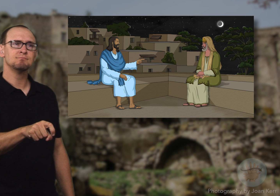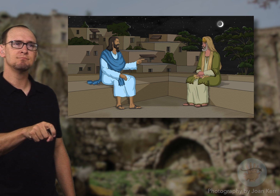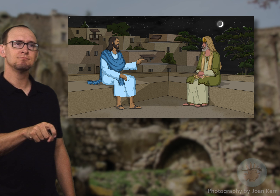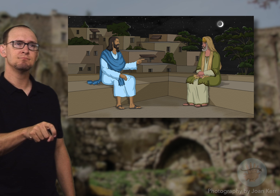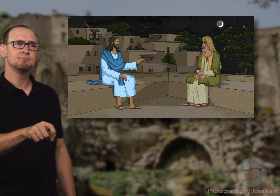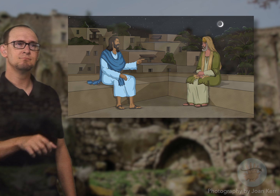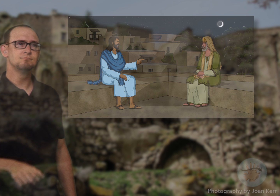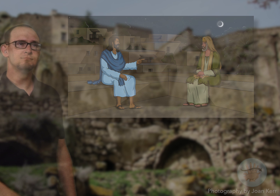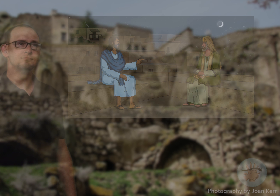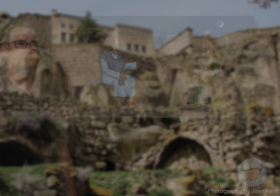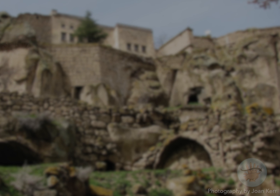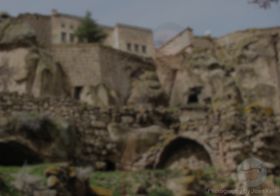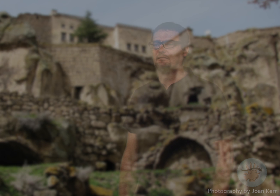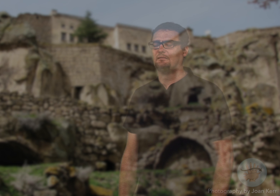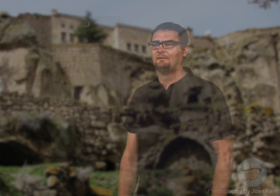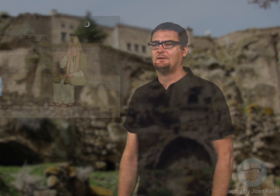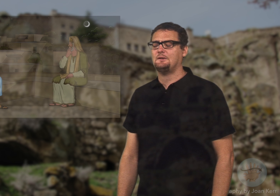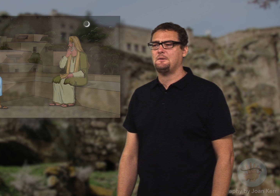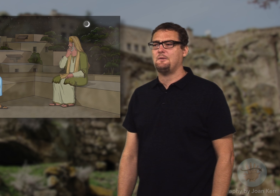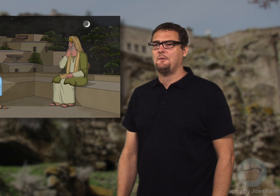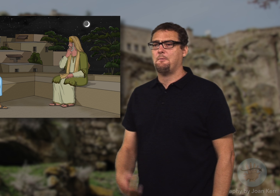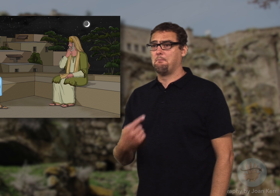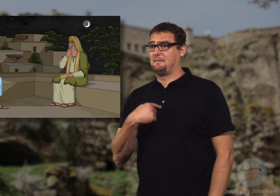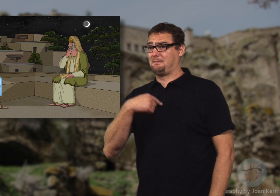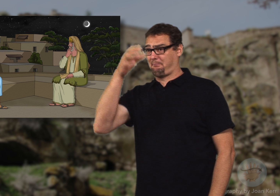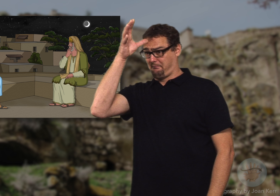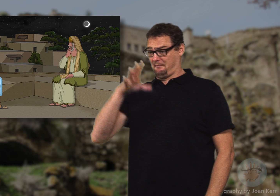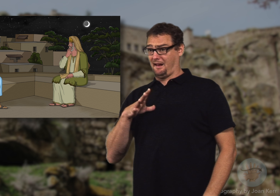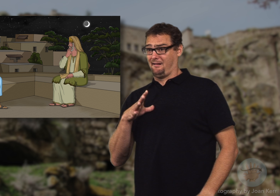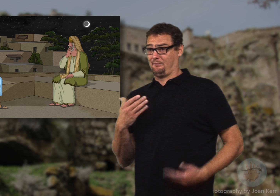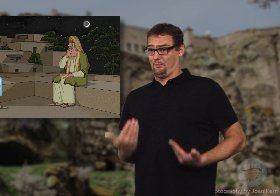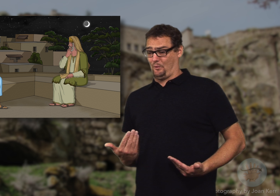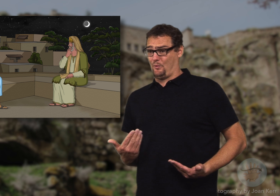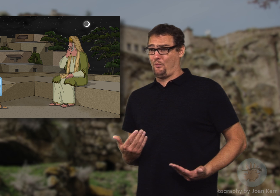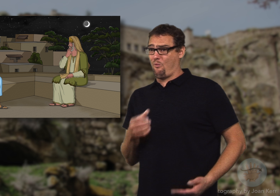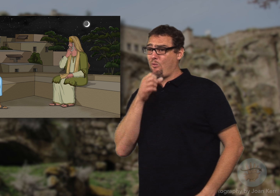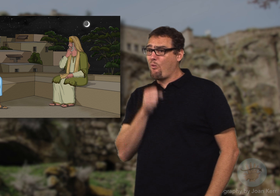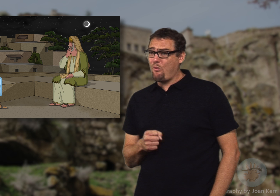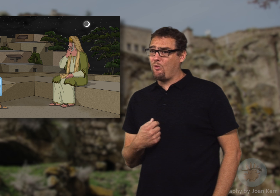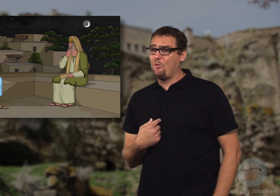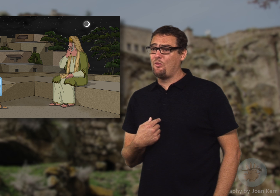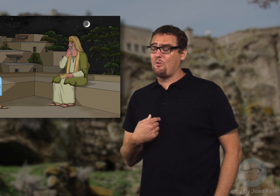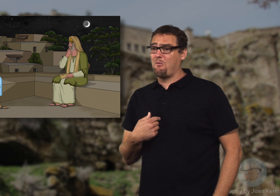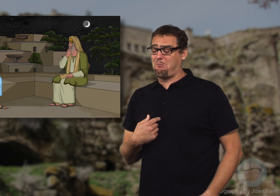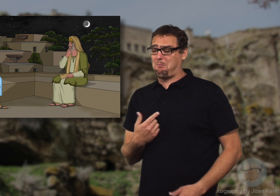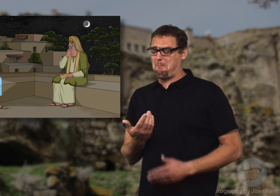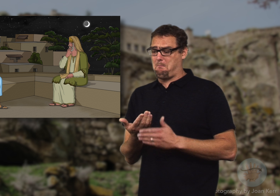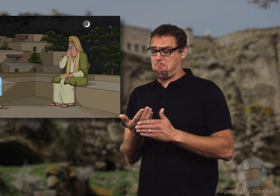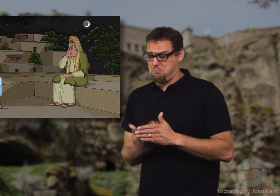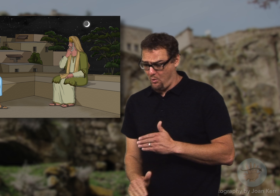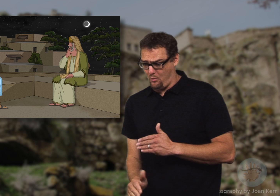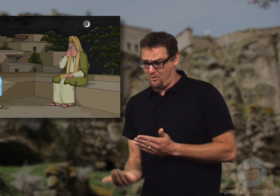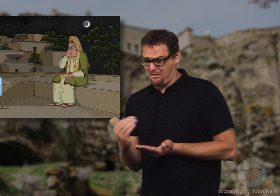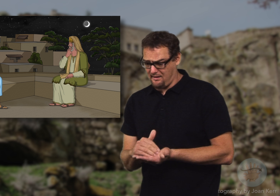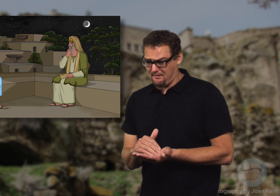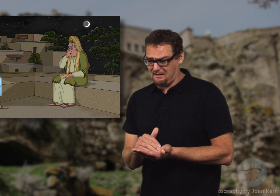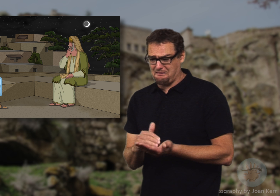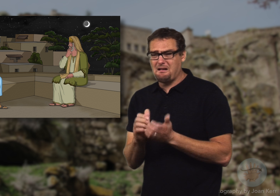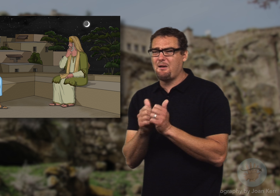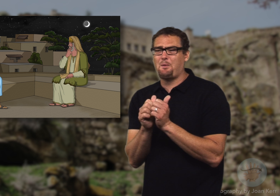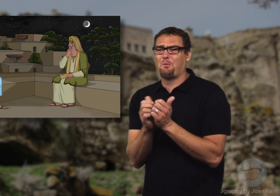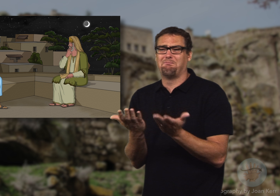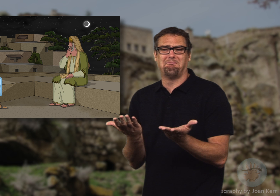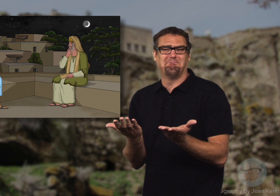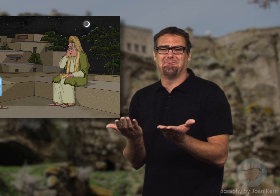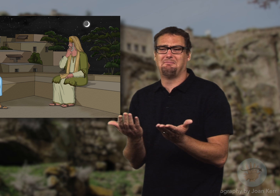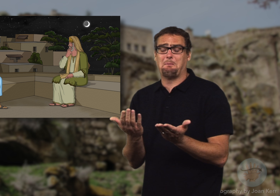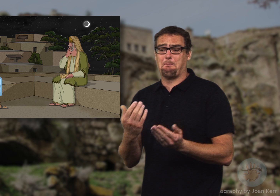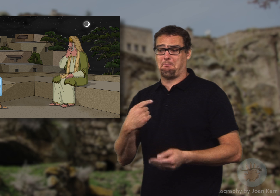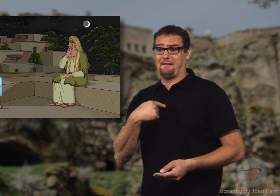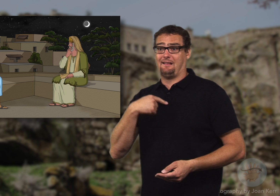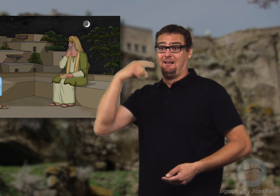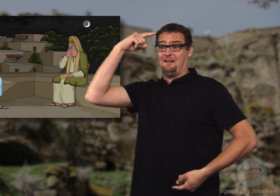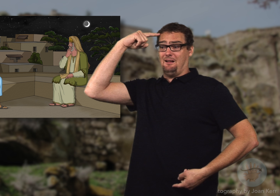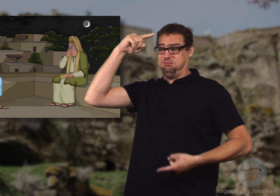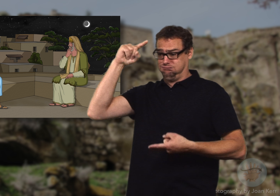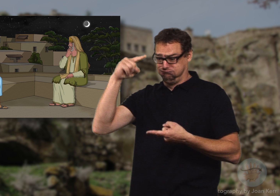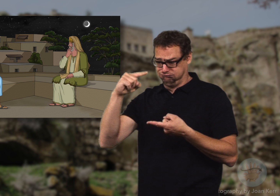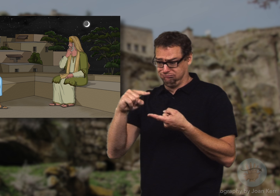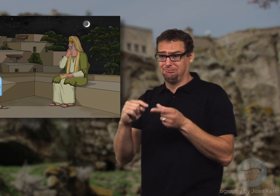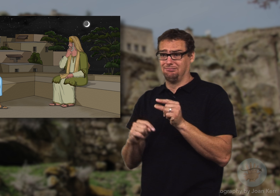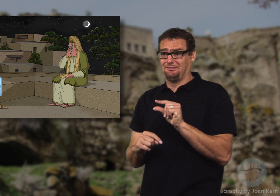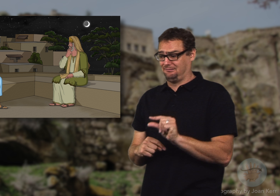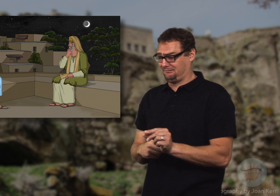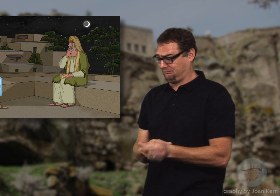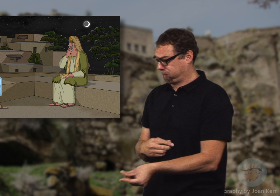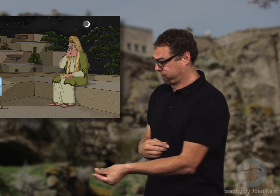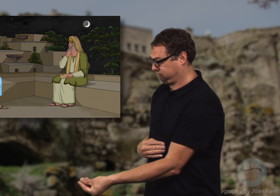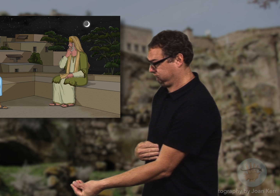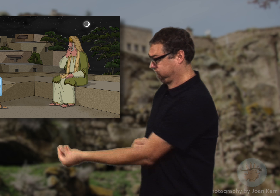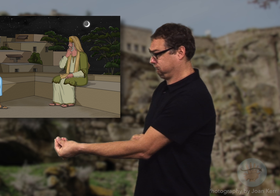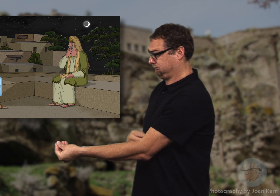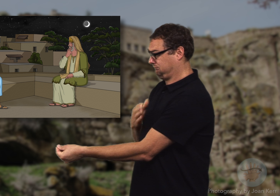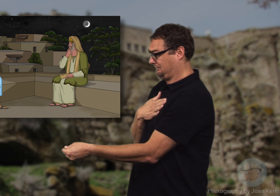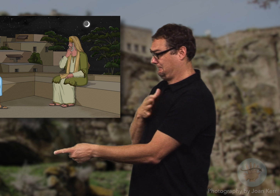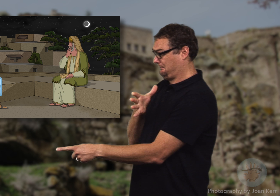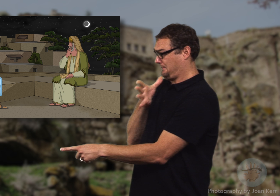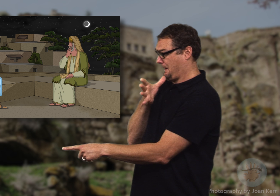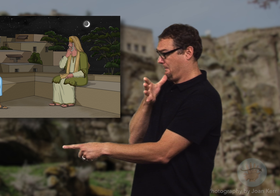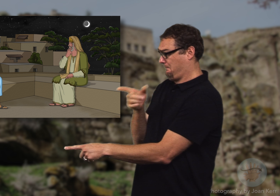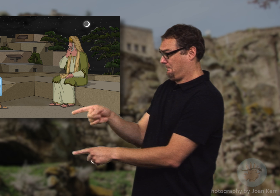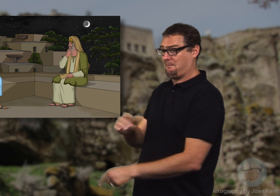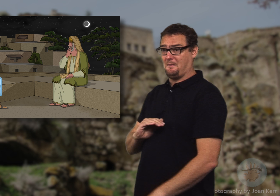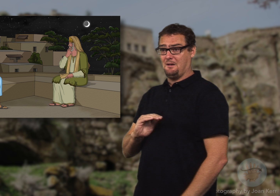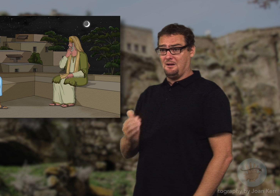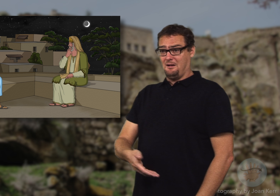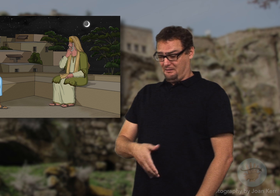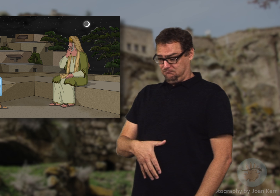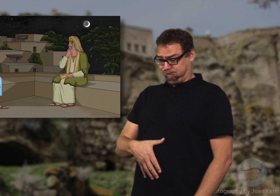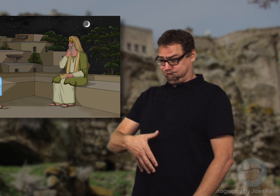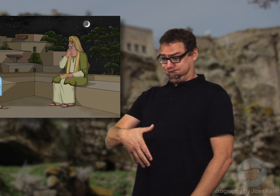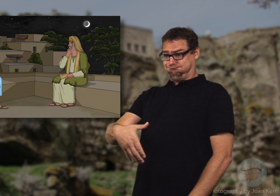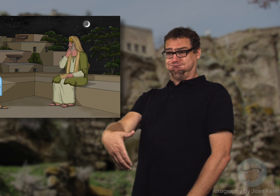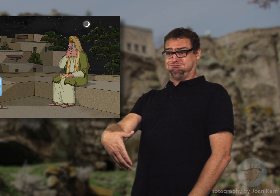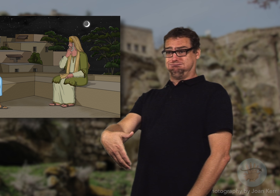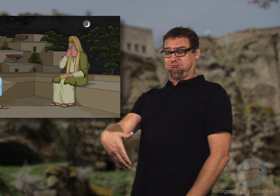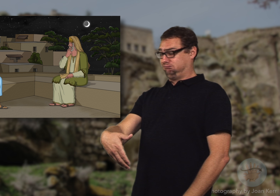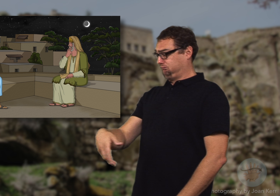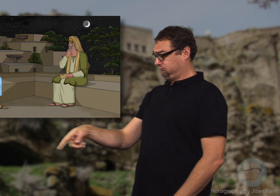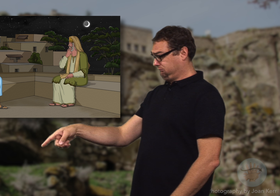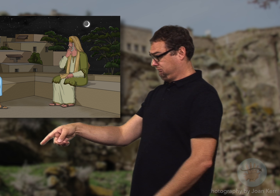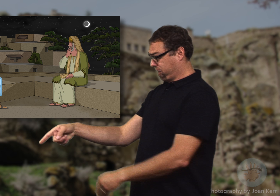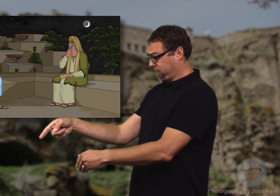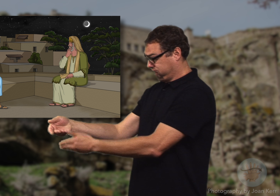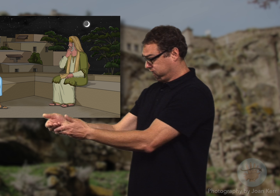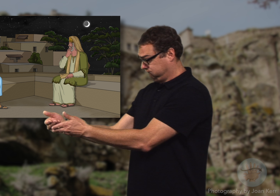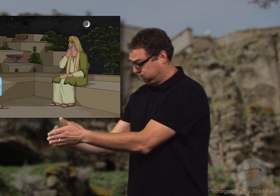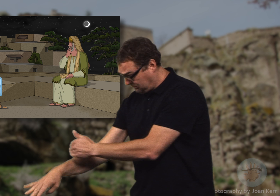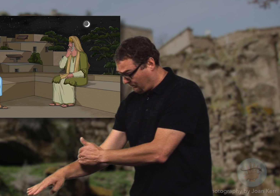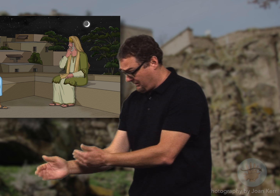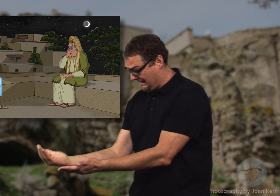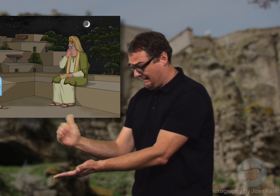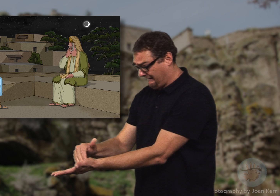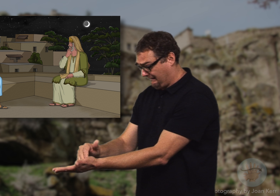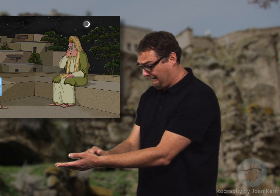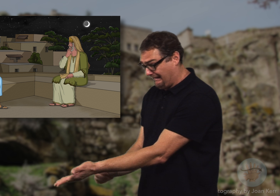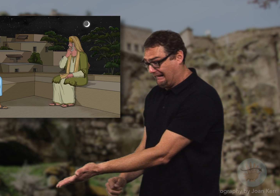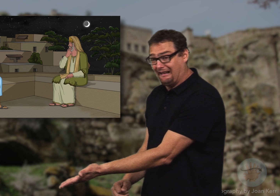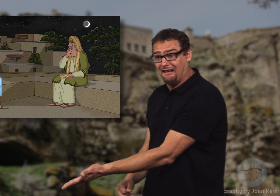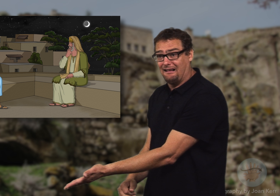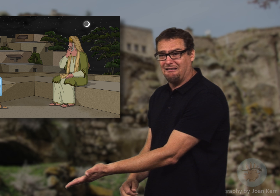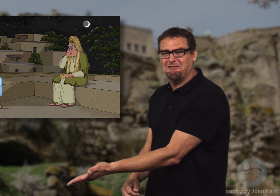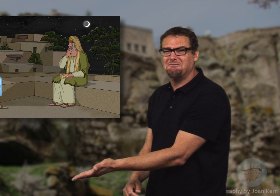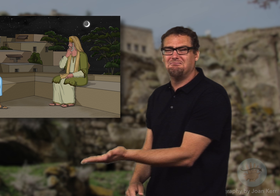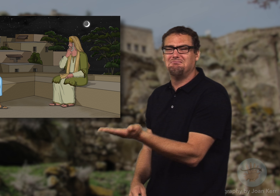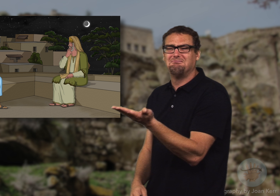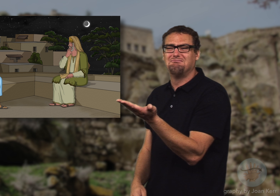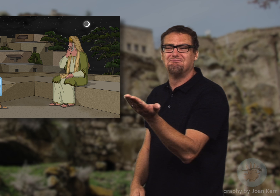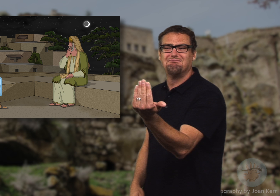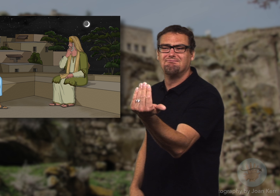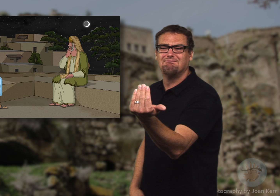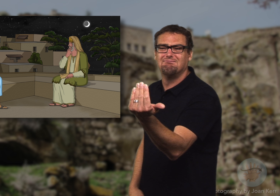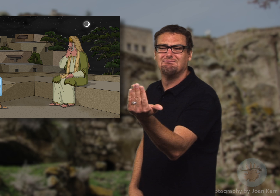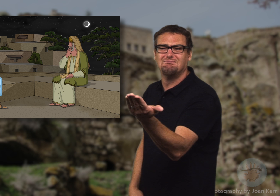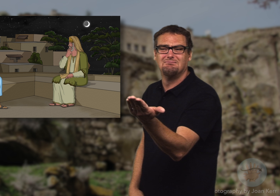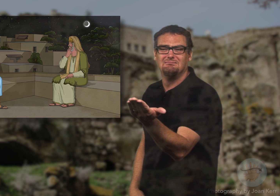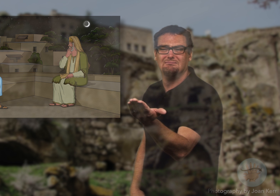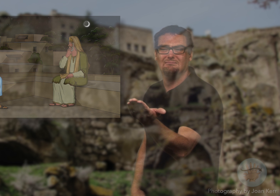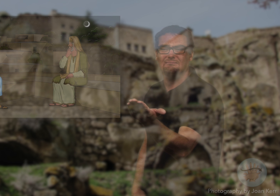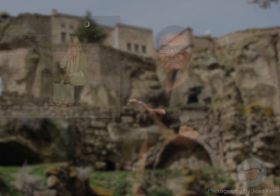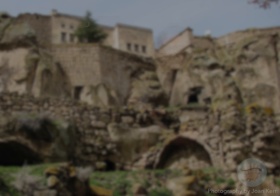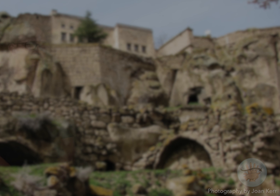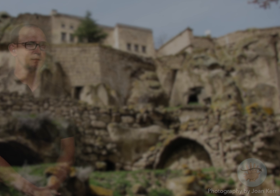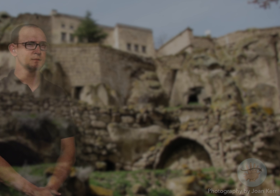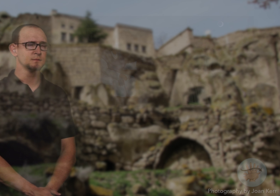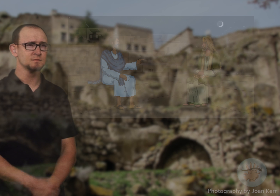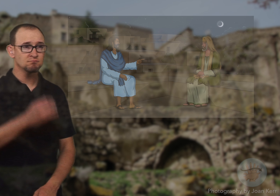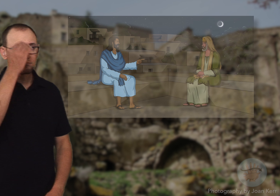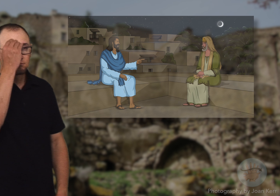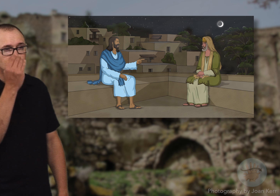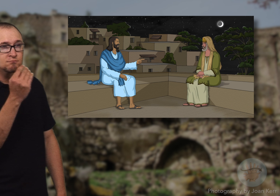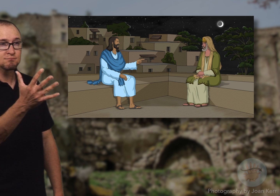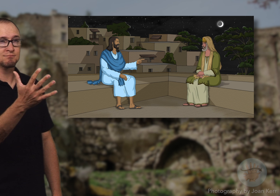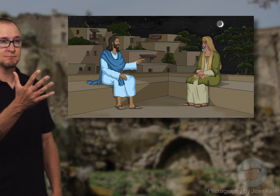“How can a man be born when he is old?” Nicodemus asked. “Can he enter his mother’s womb a second time to be born?”